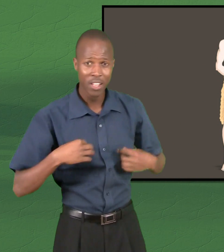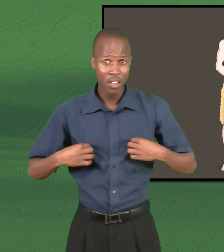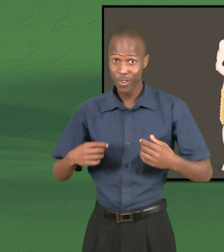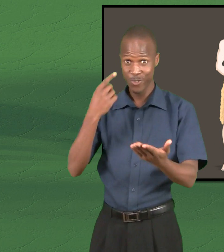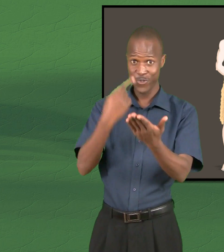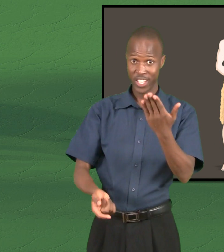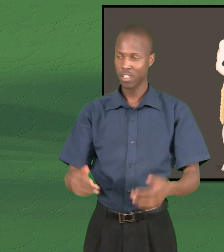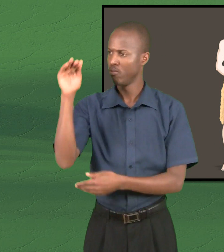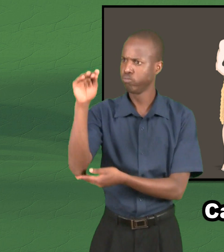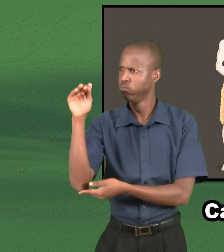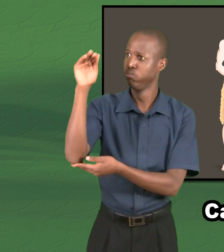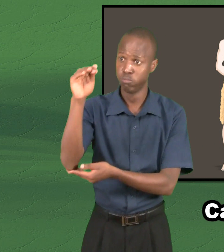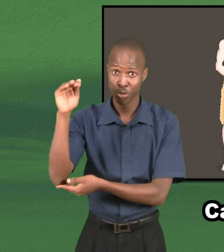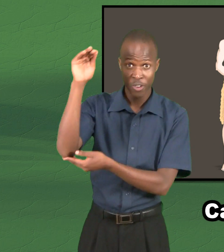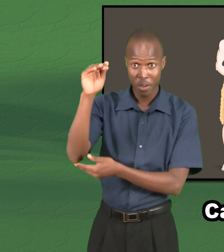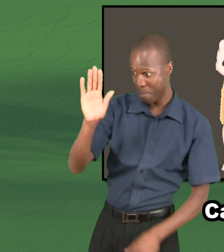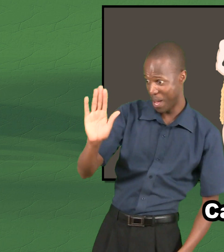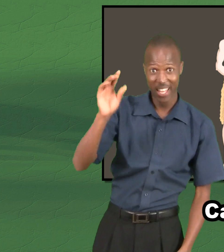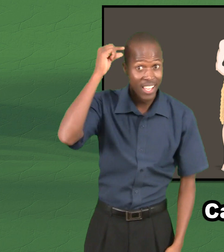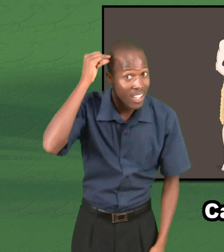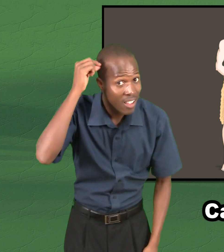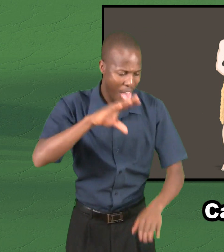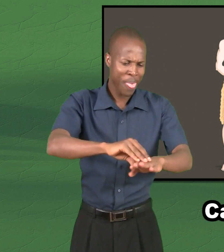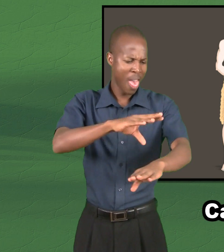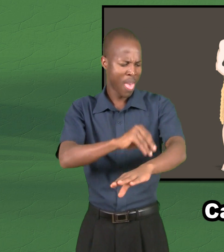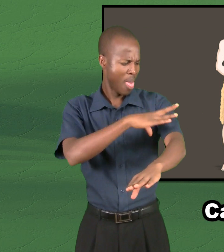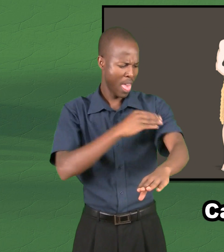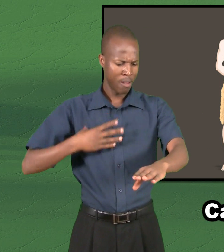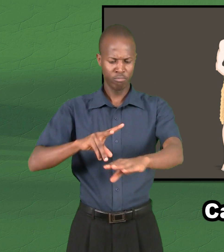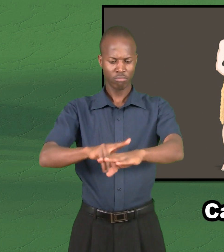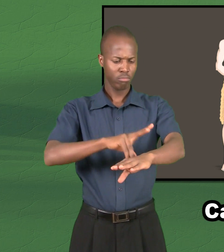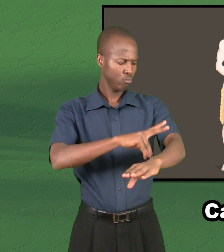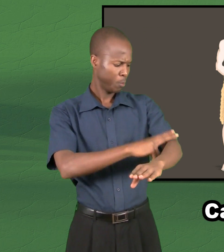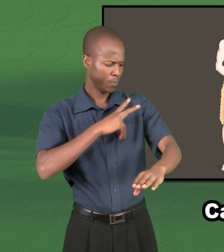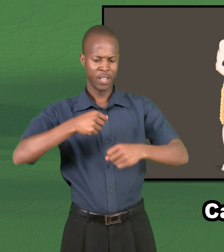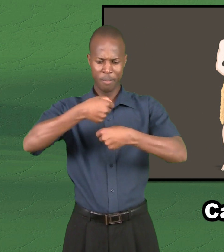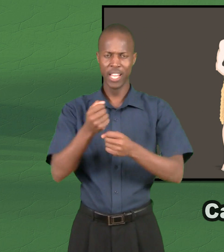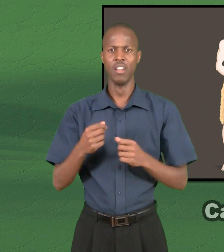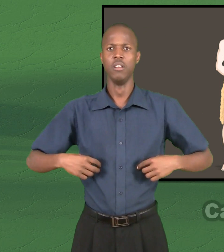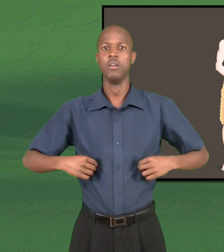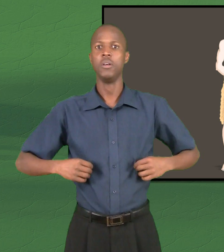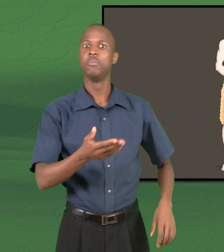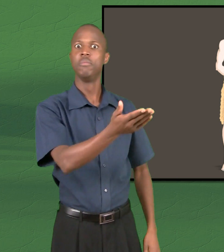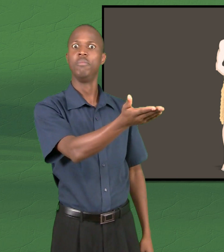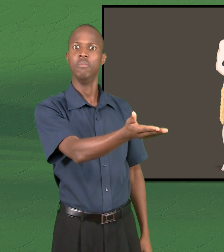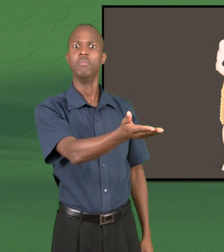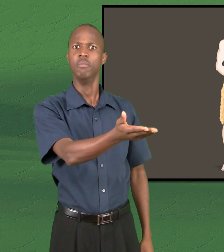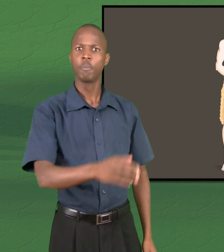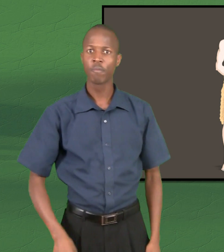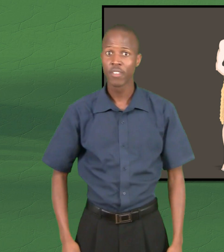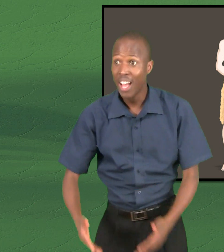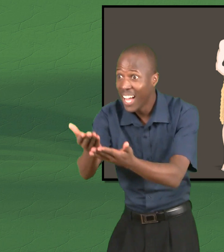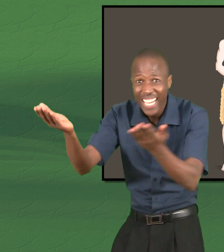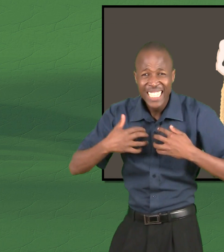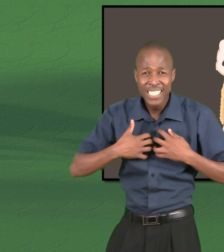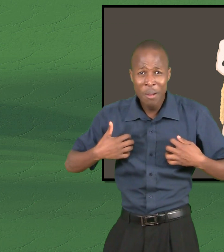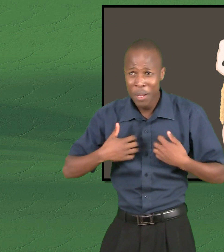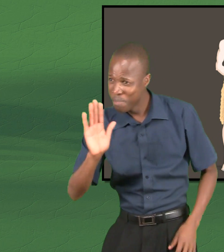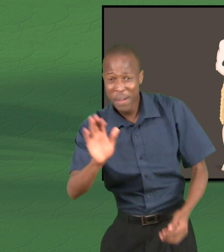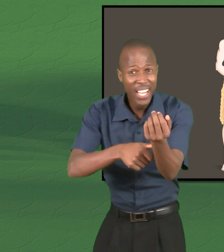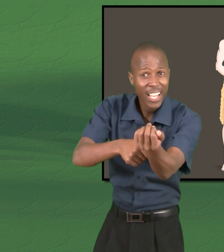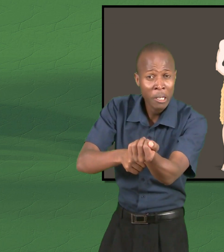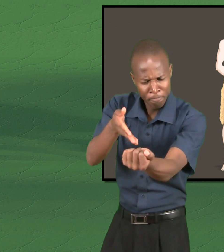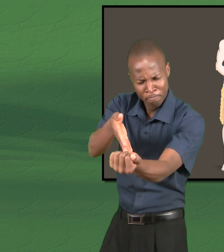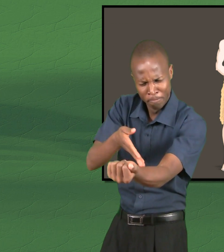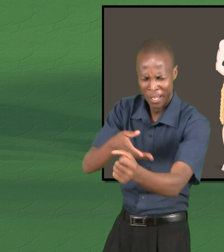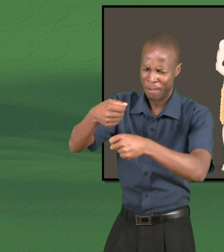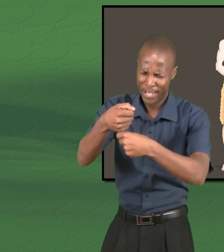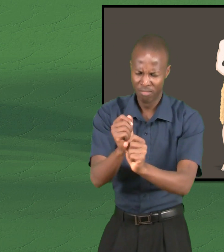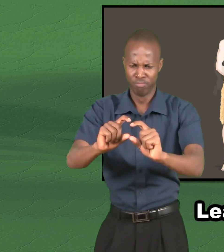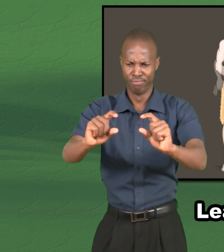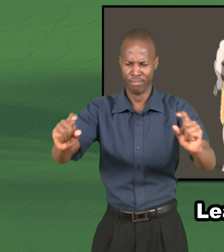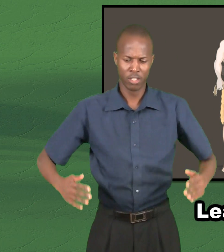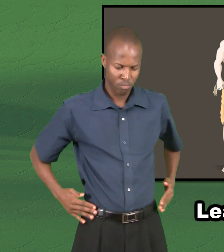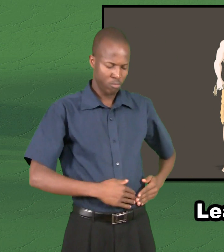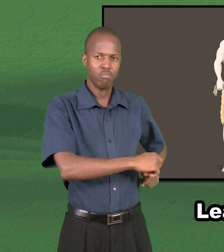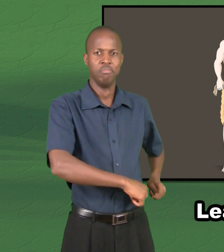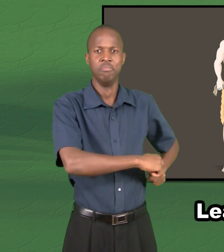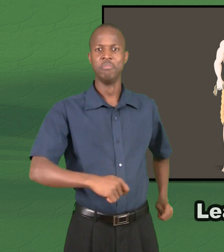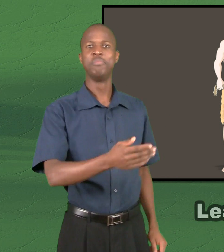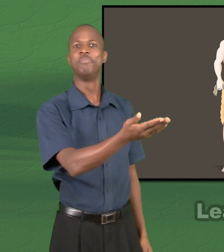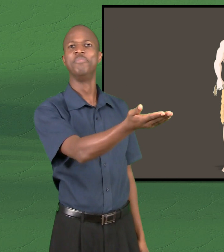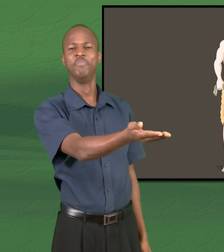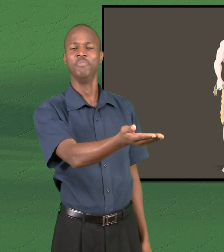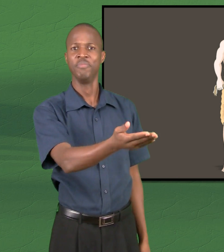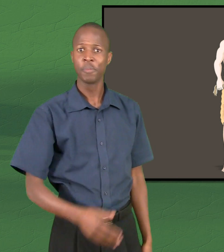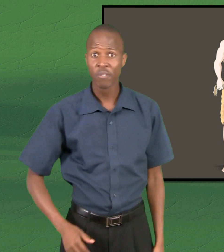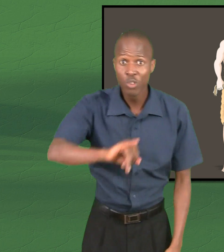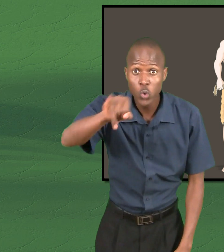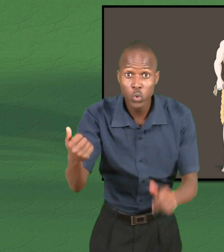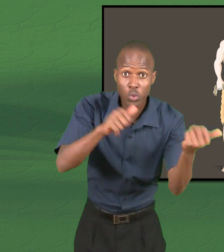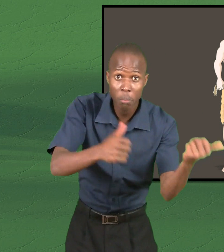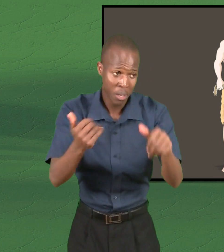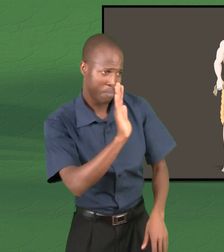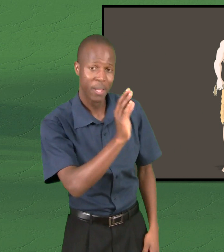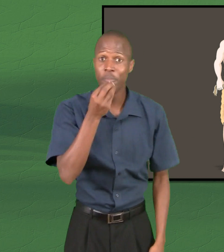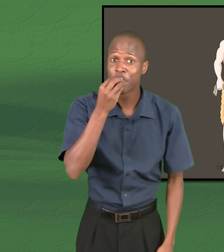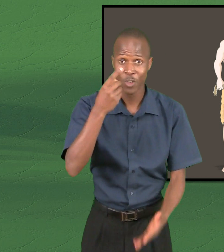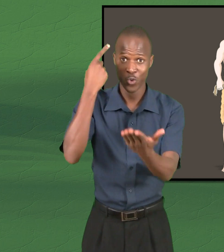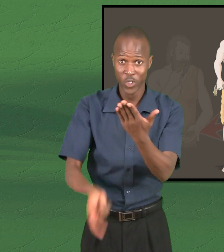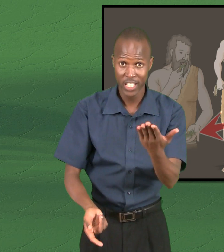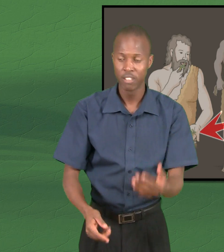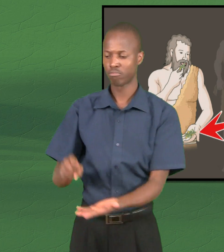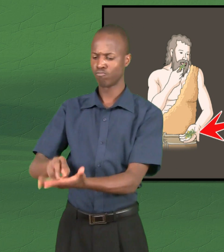This is he who was spoken of through the prophet Isaiah: “A voice of one calling in the wilderness, ‘Prepare the way for the Lord, make straight paths for Him.’” John wore a garment of camel’s hair, with a leather belt around his waist.